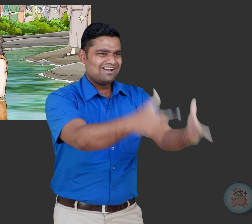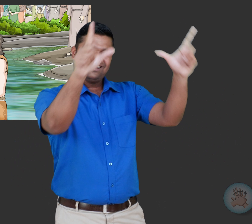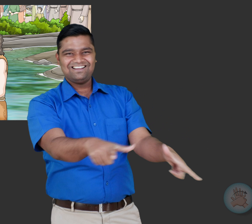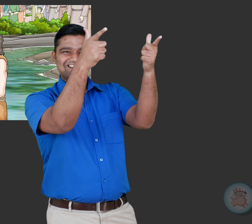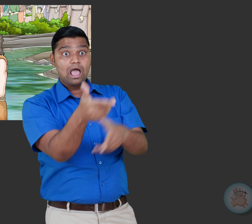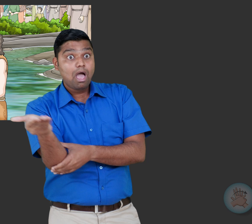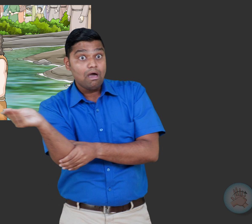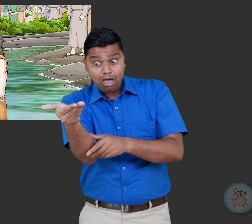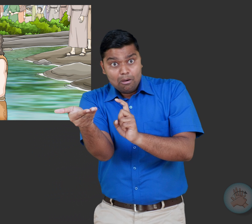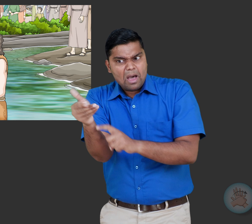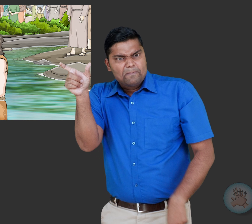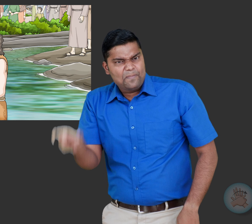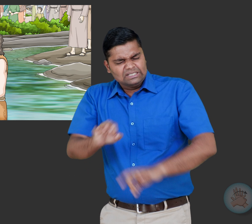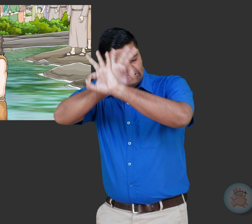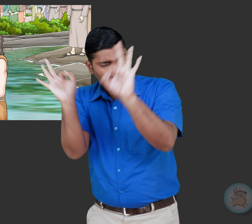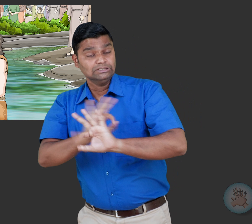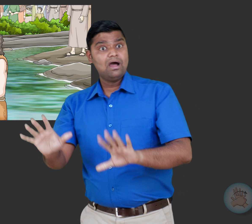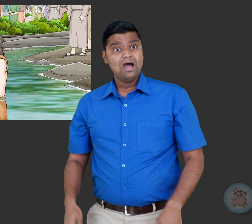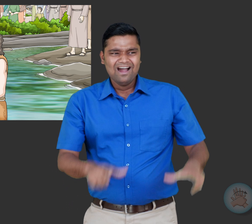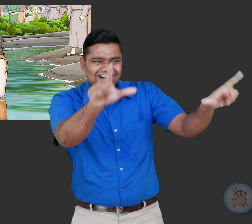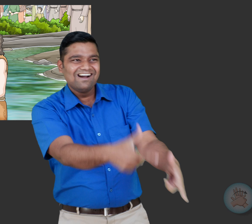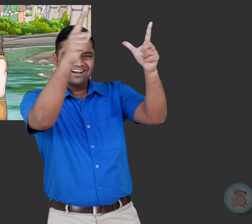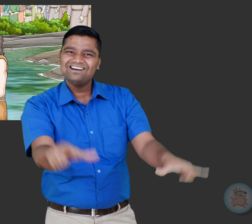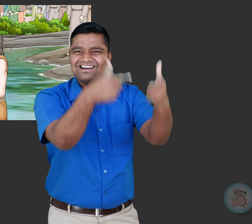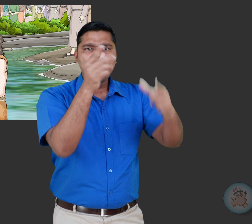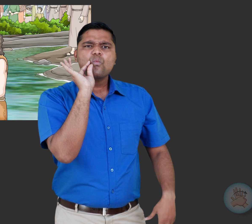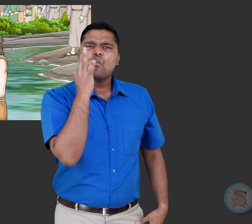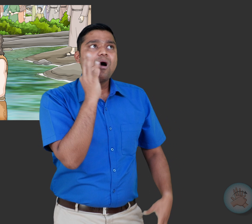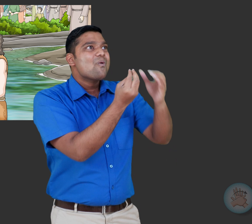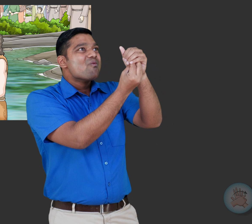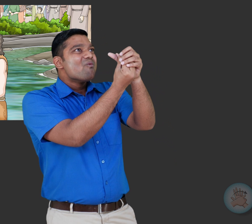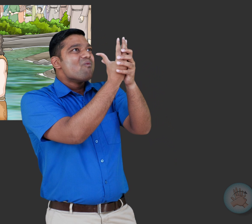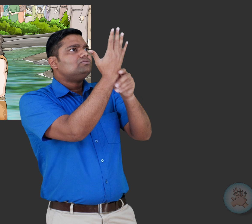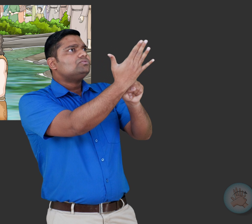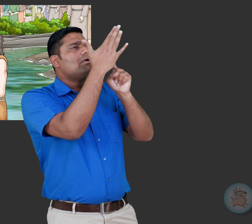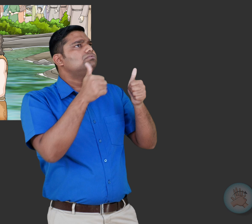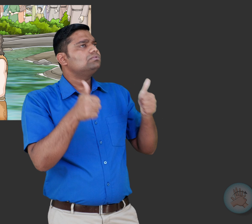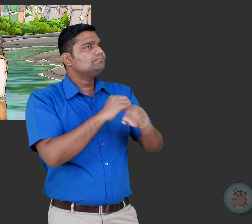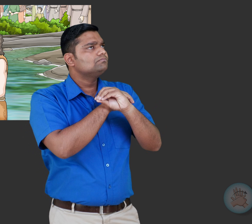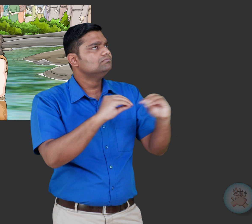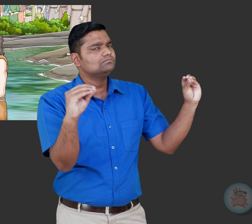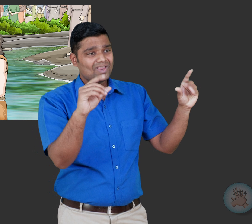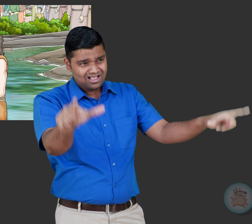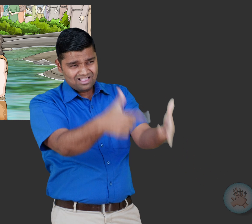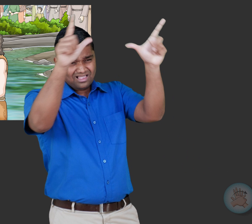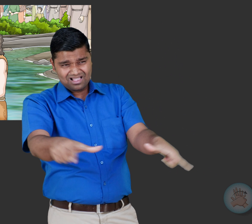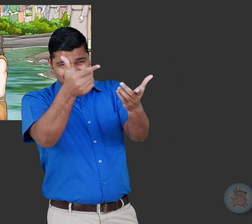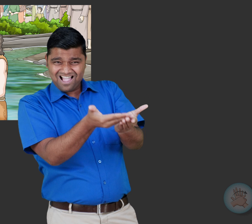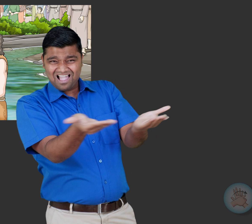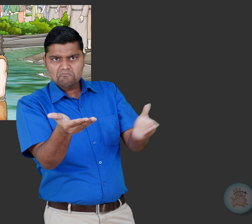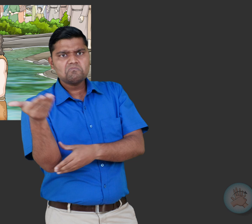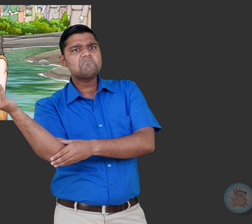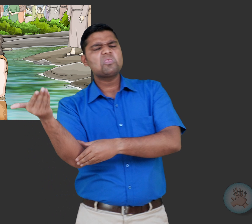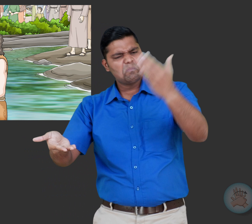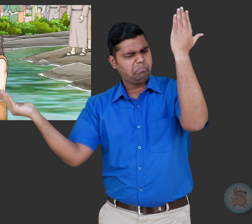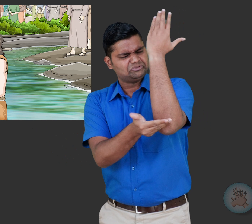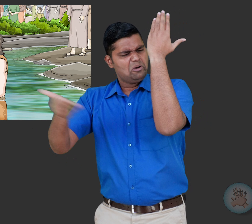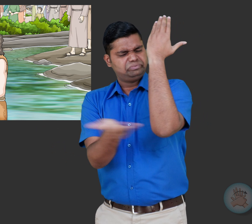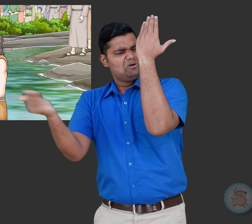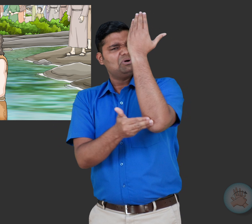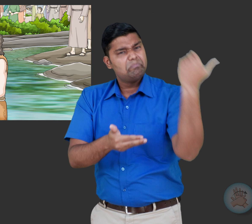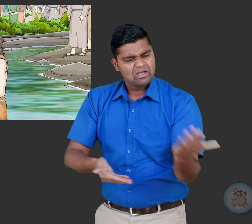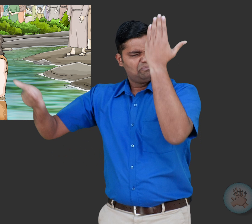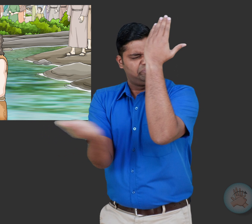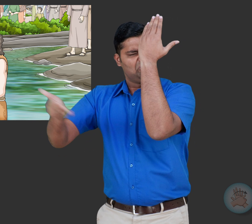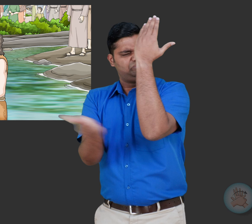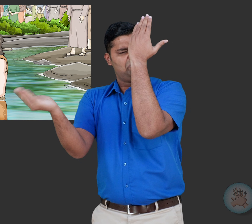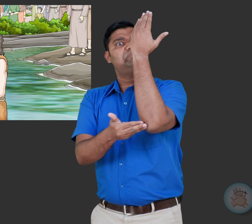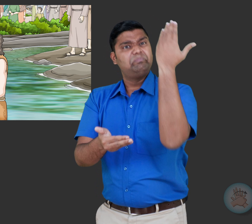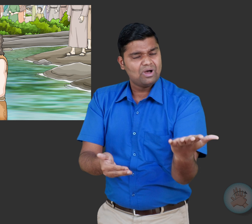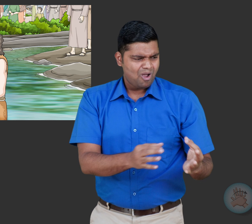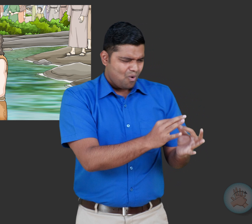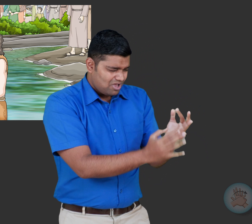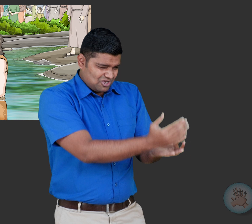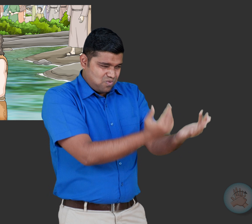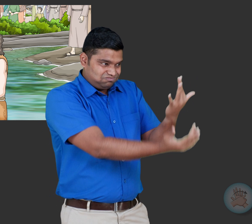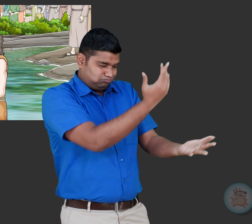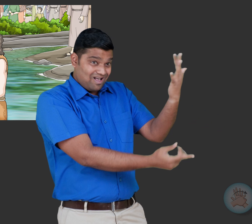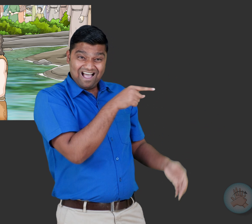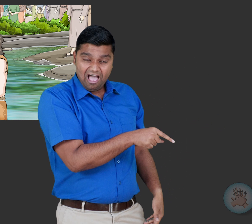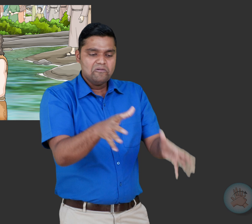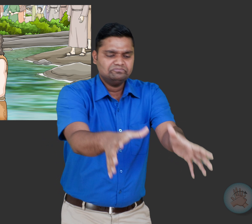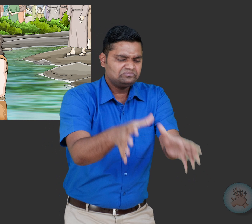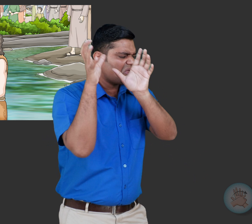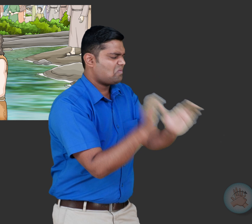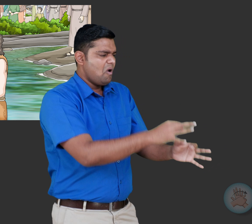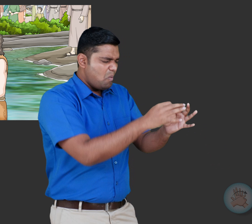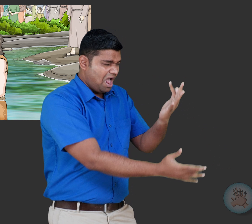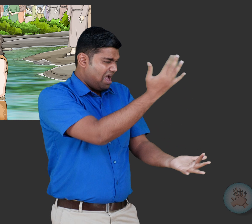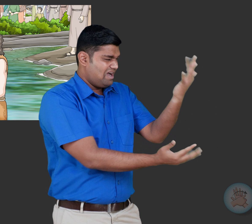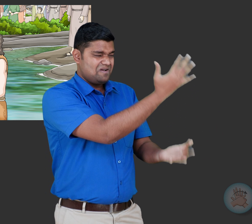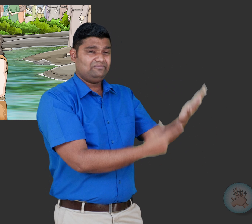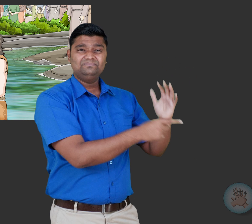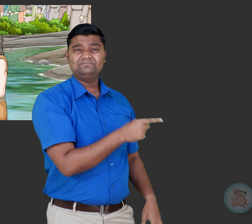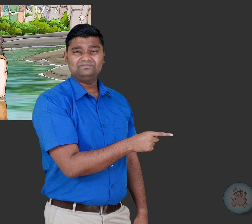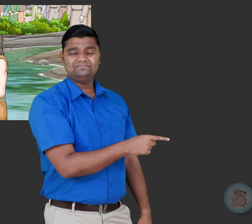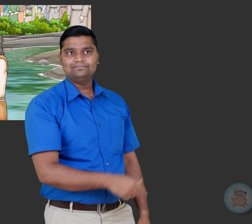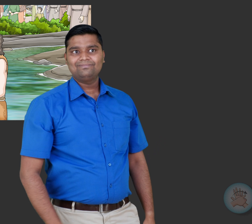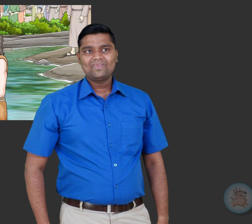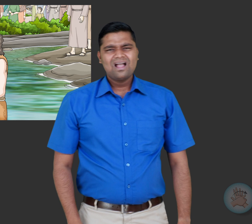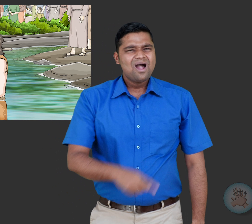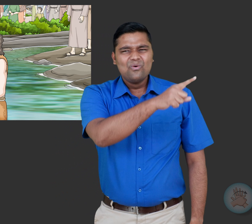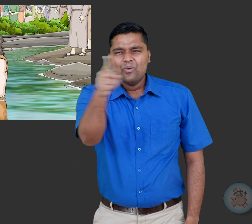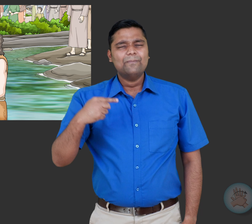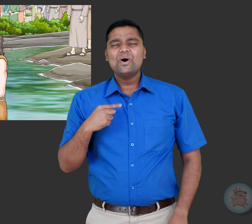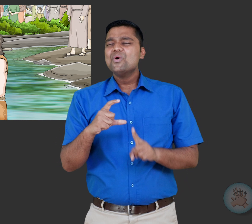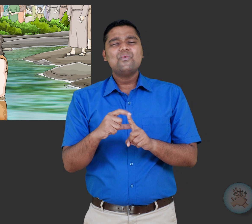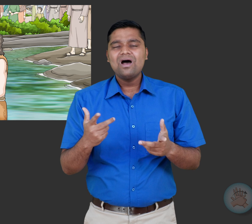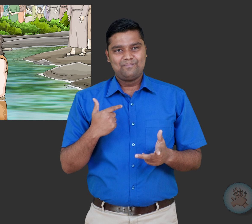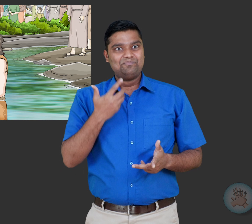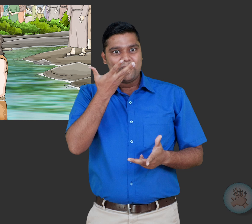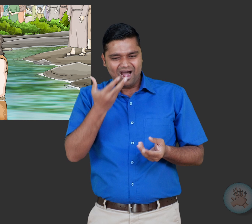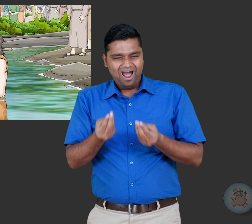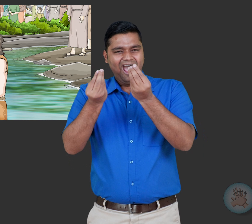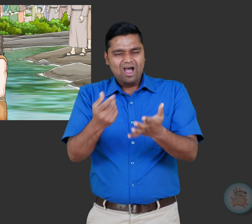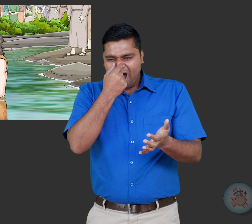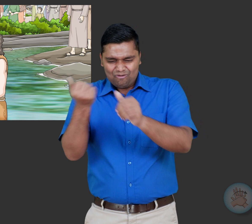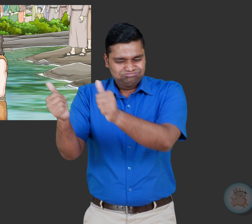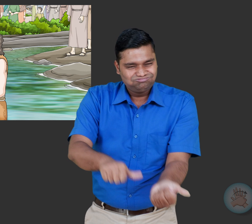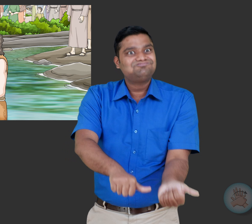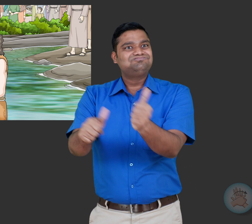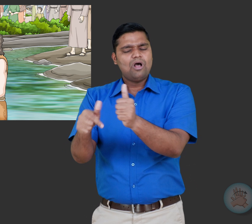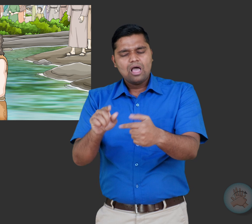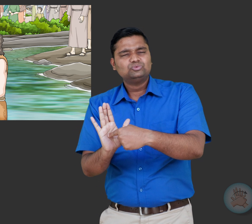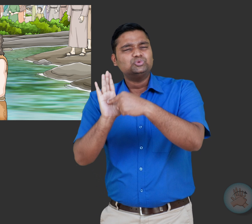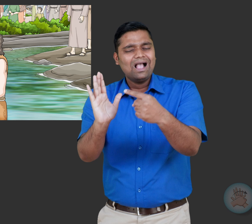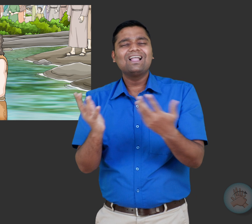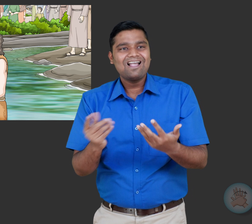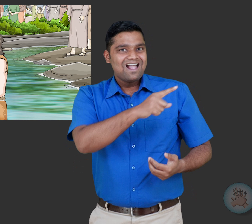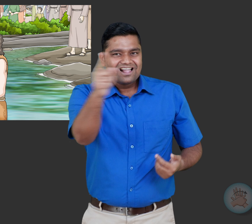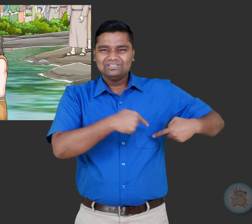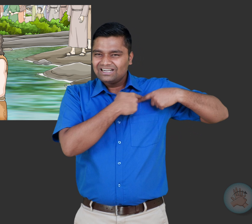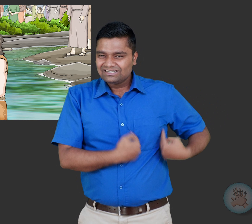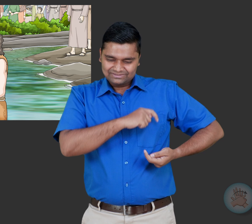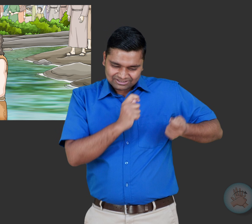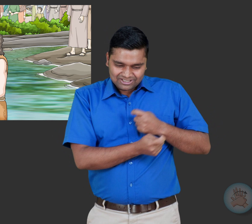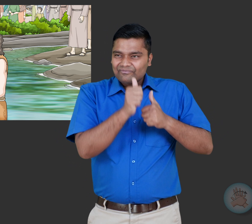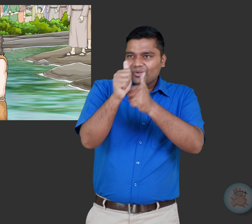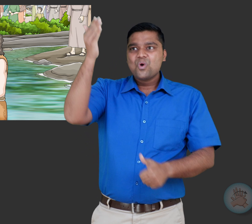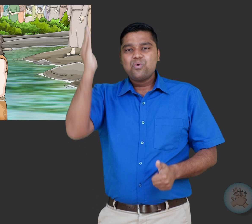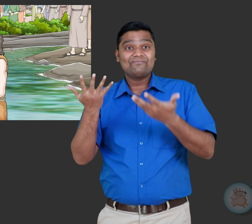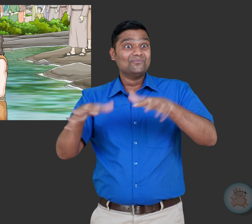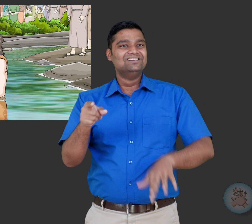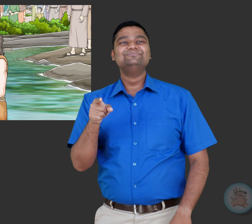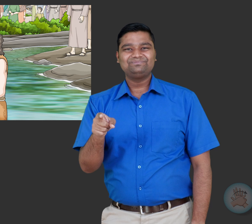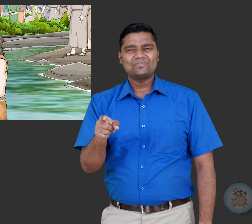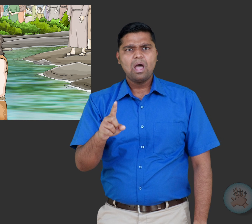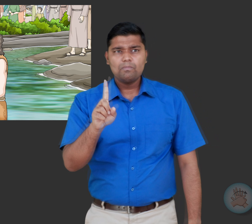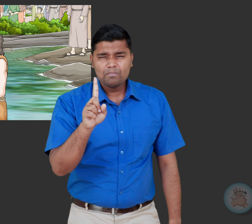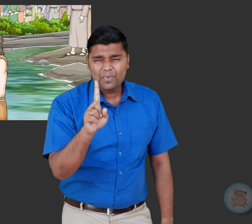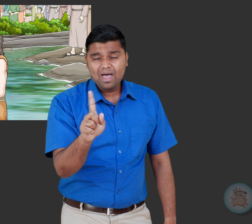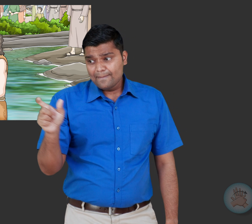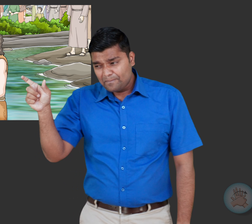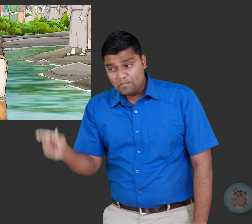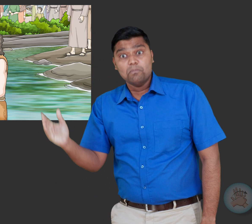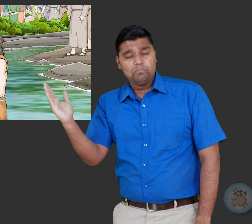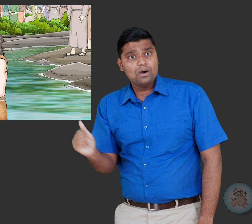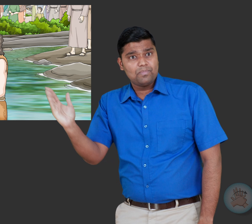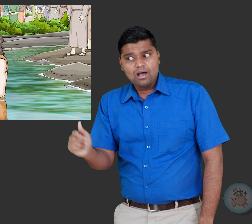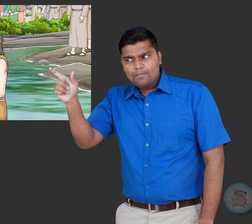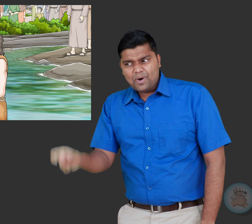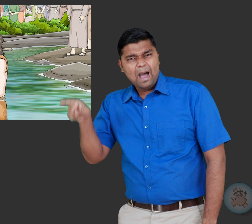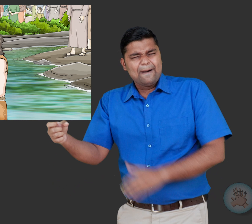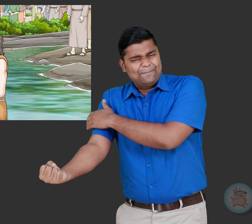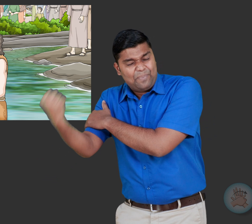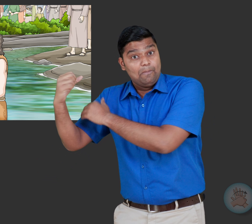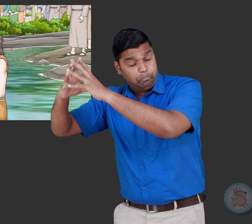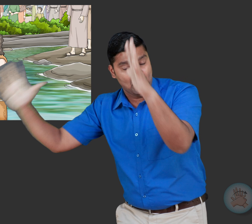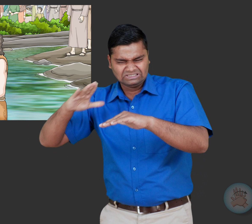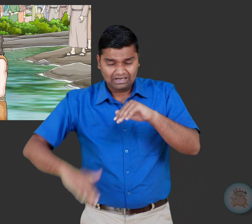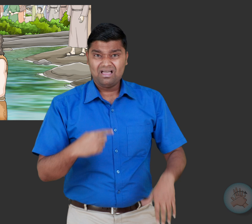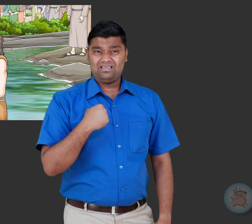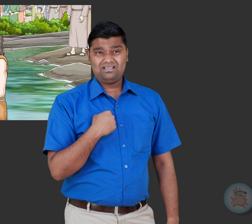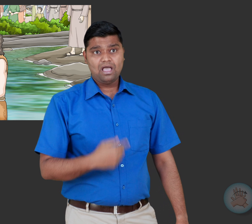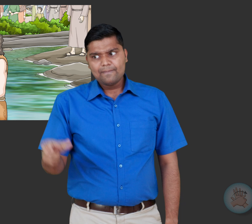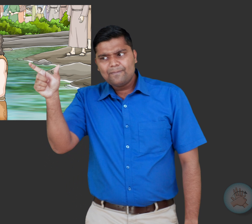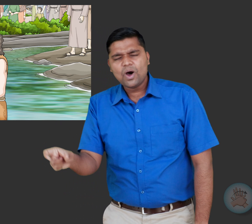The axe lies ready at the root of the trees, and every tree that does not produce good fruit will be cut down and thrown into the fire.